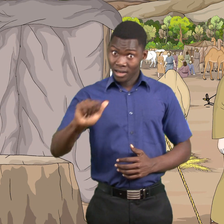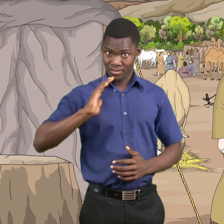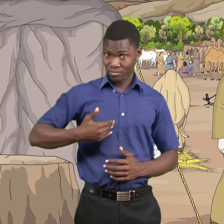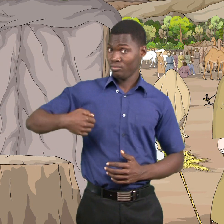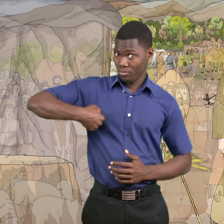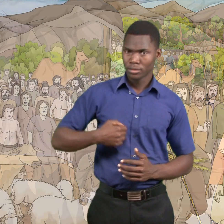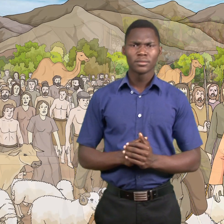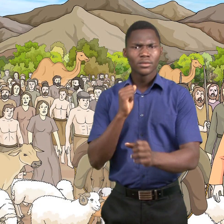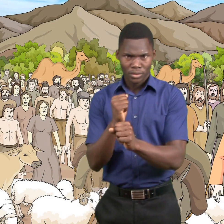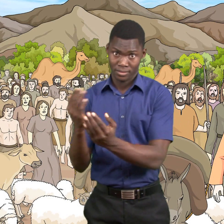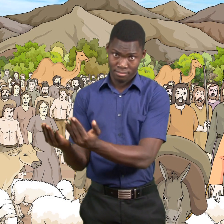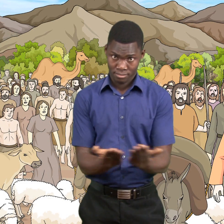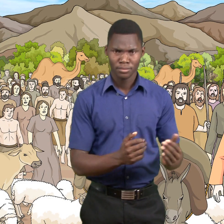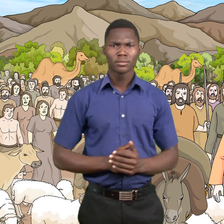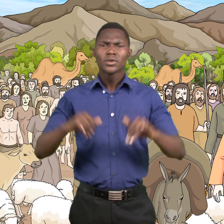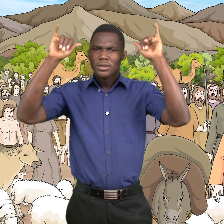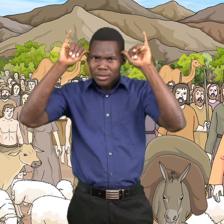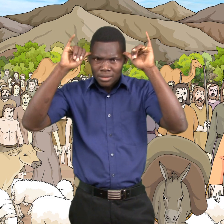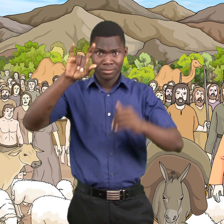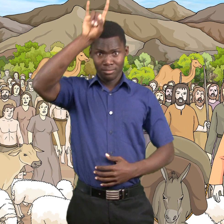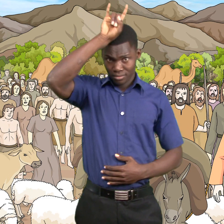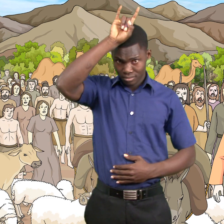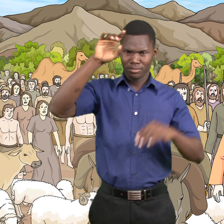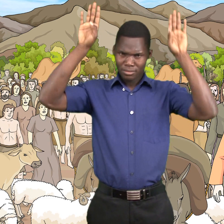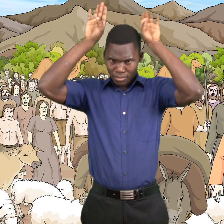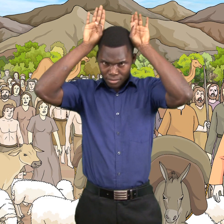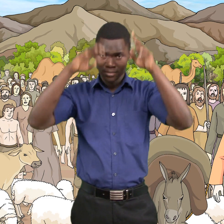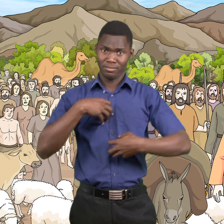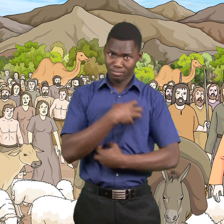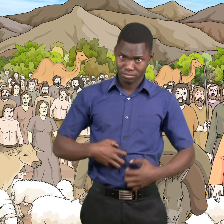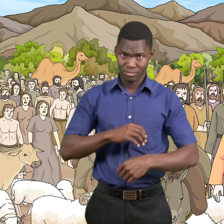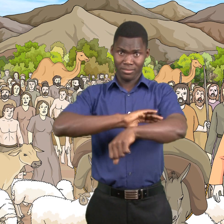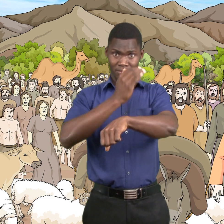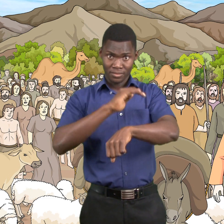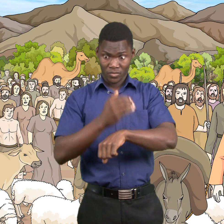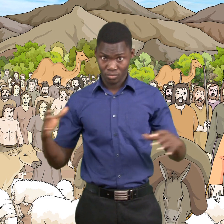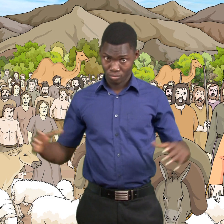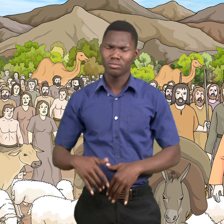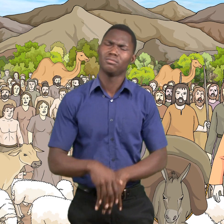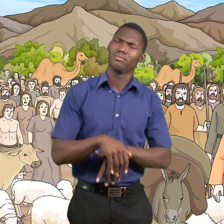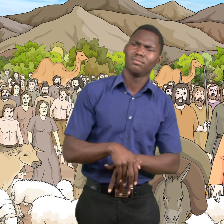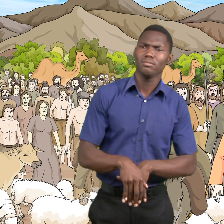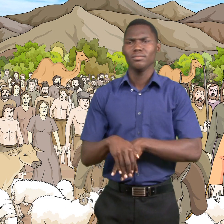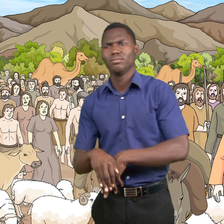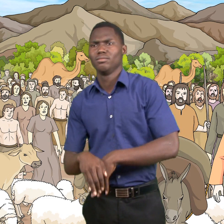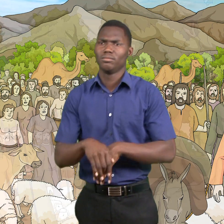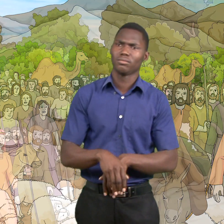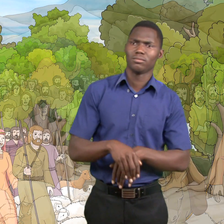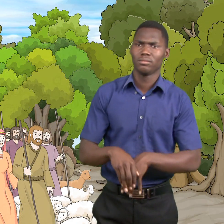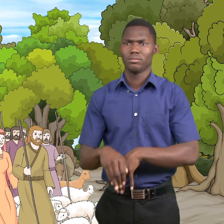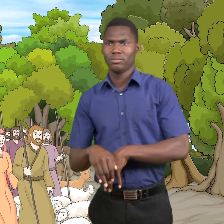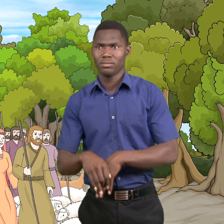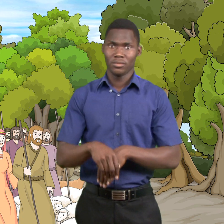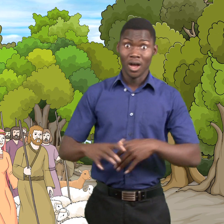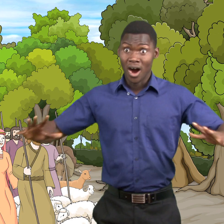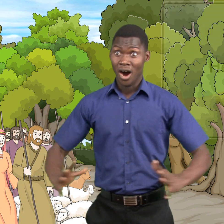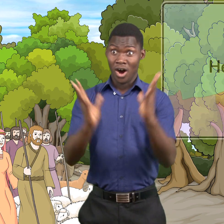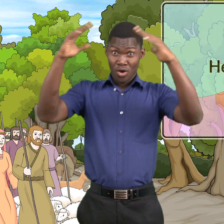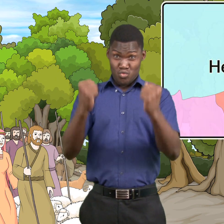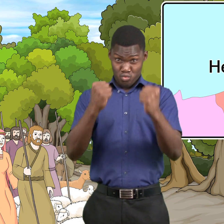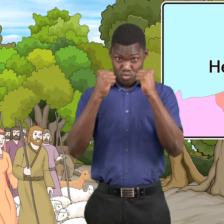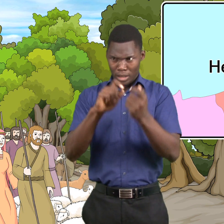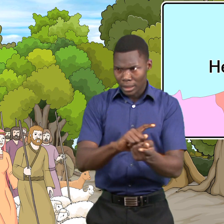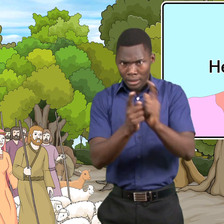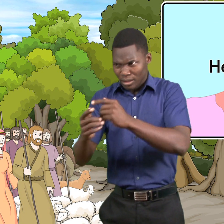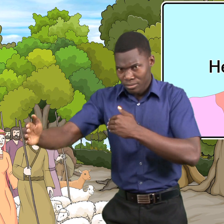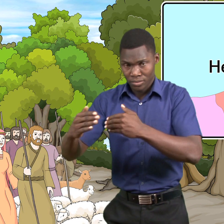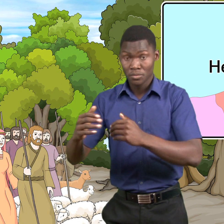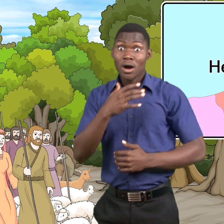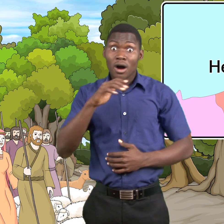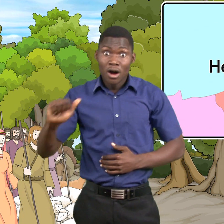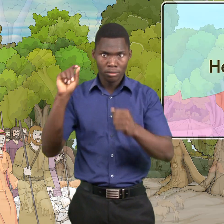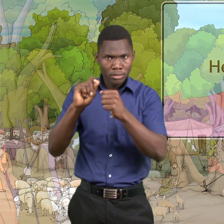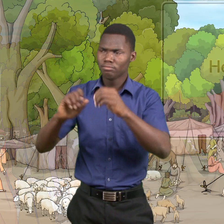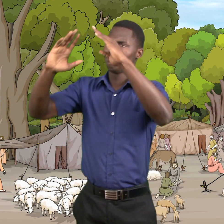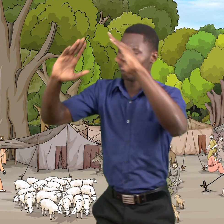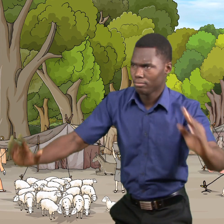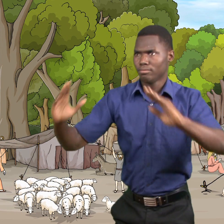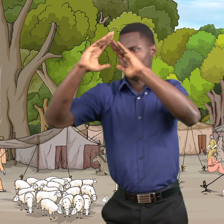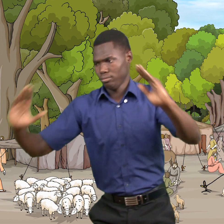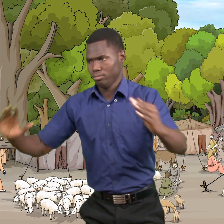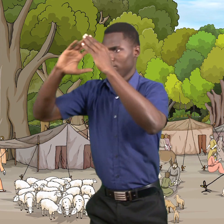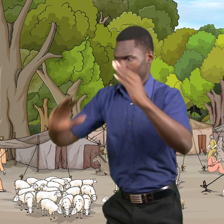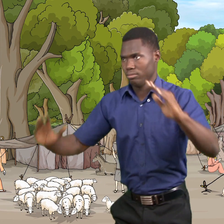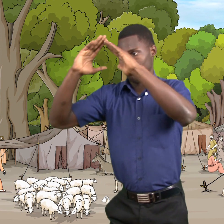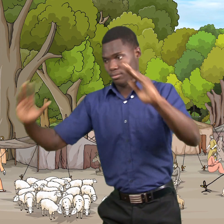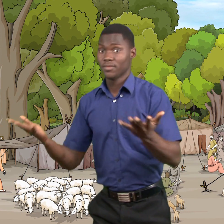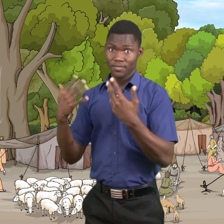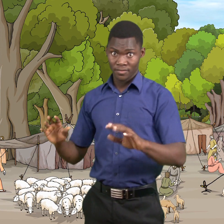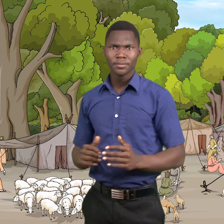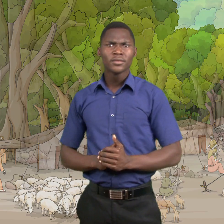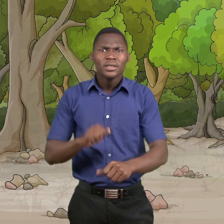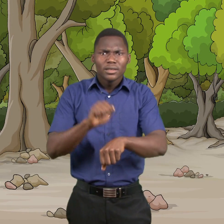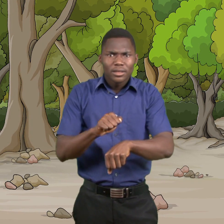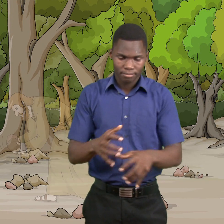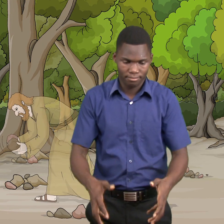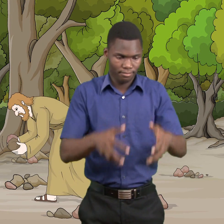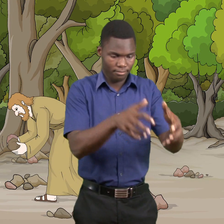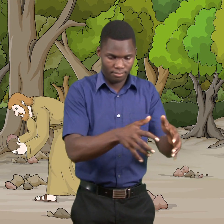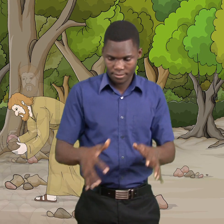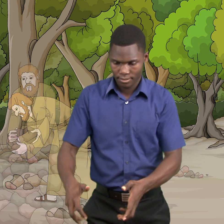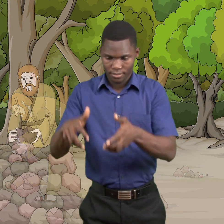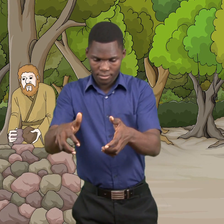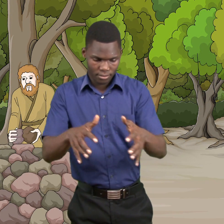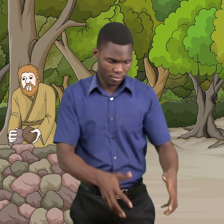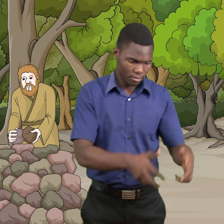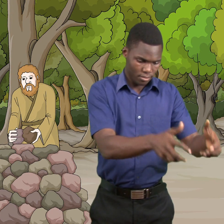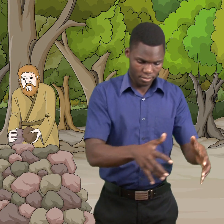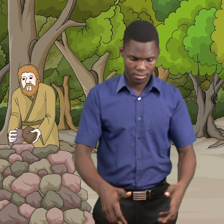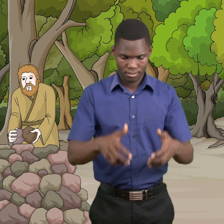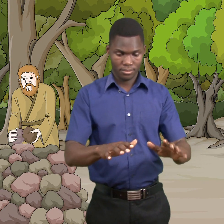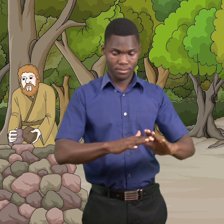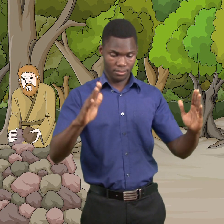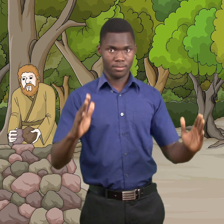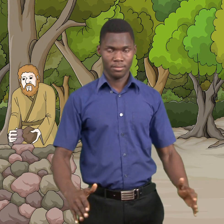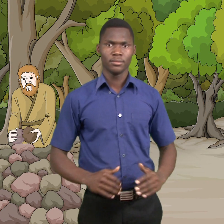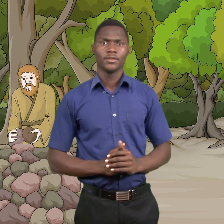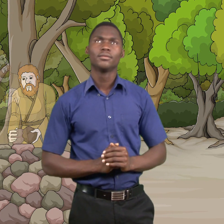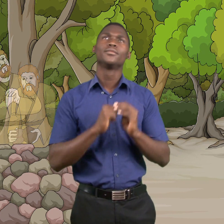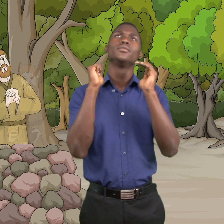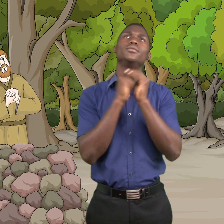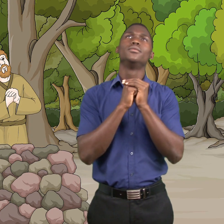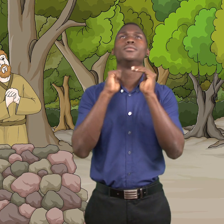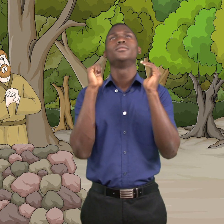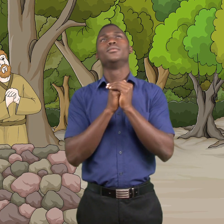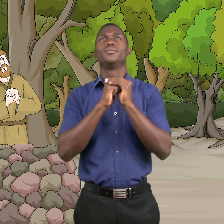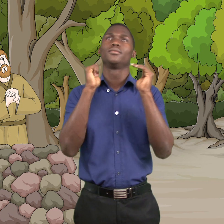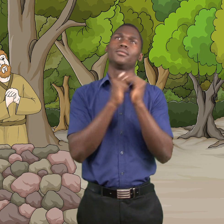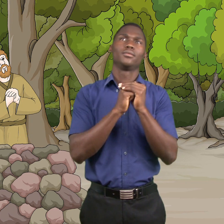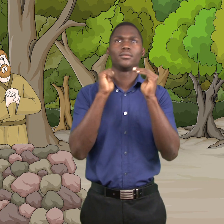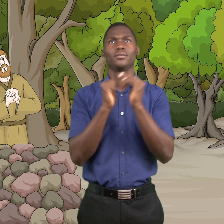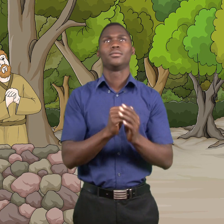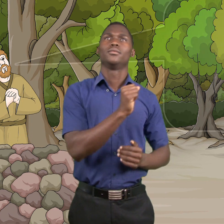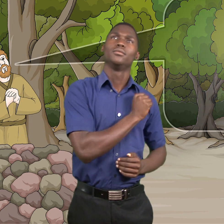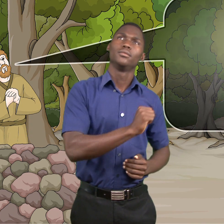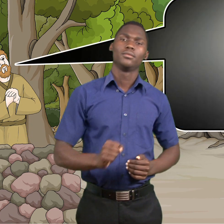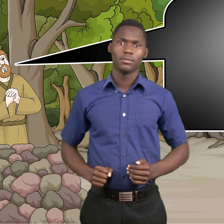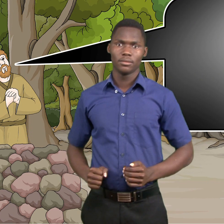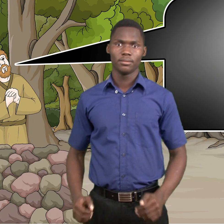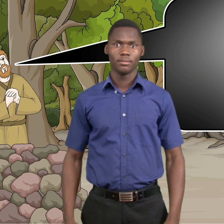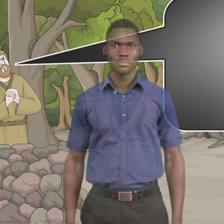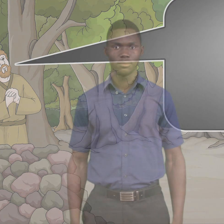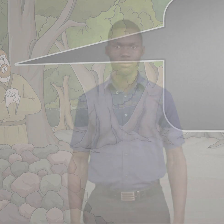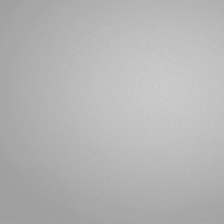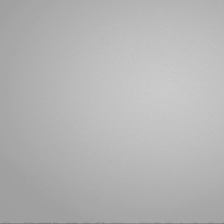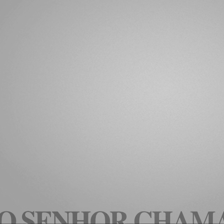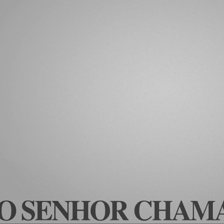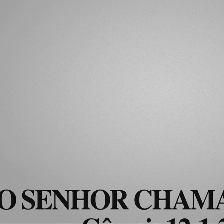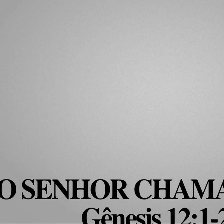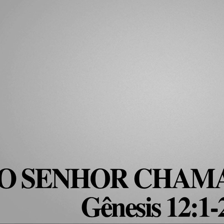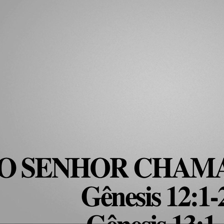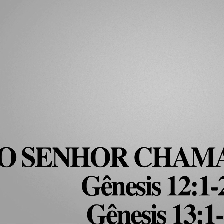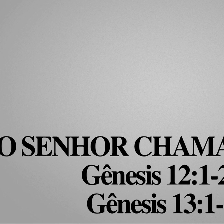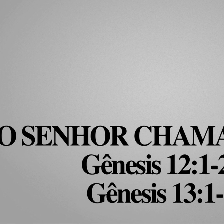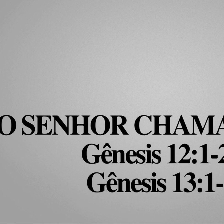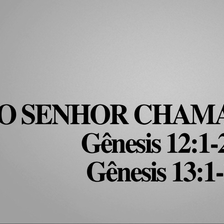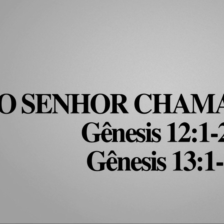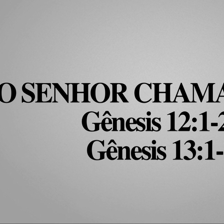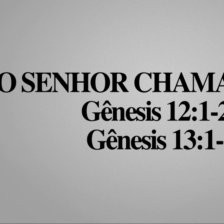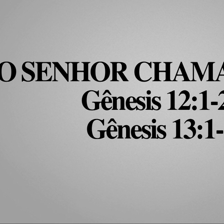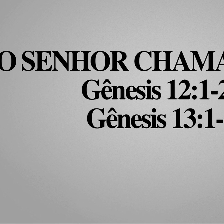So Abram moved his tent and went to live near the Oaks of Mamre at Hebron, where he built an altar to the LORD.